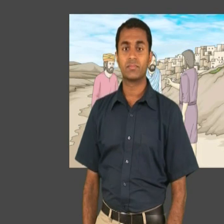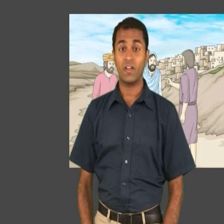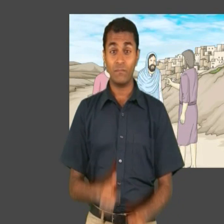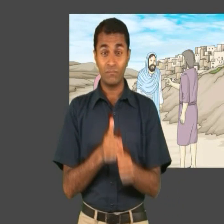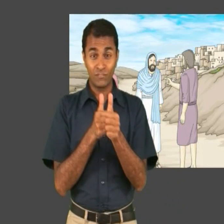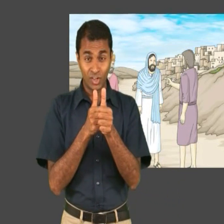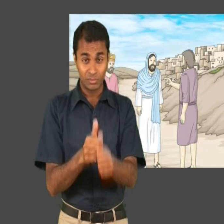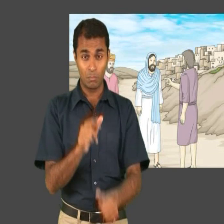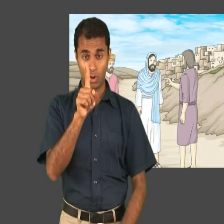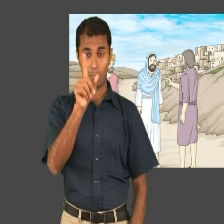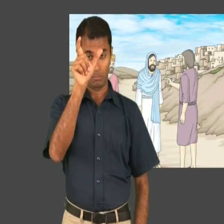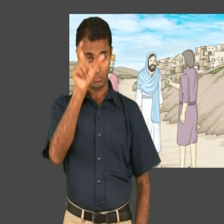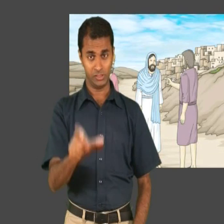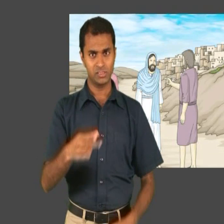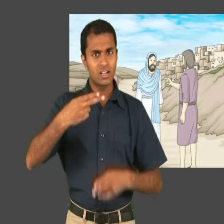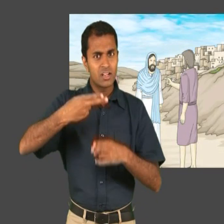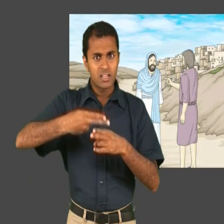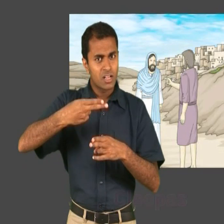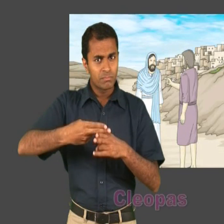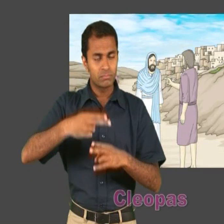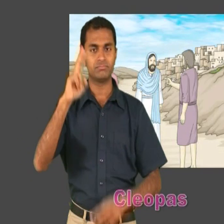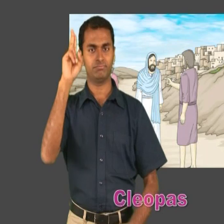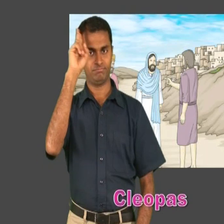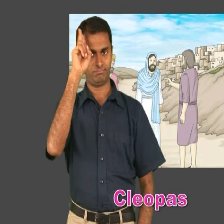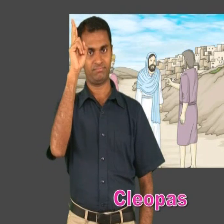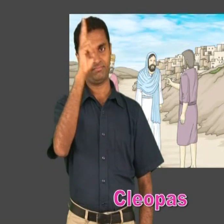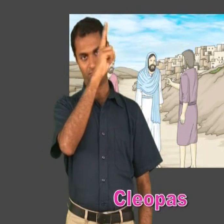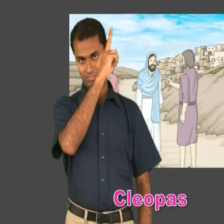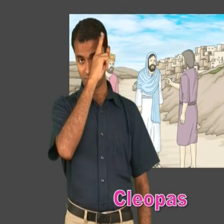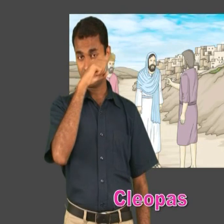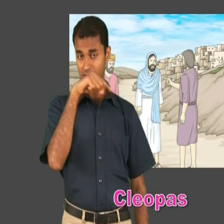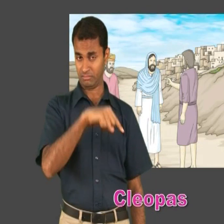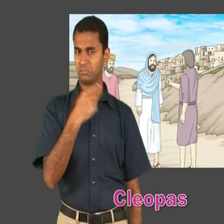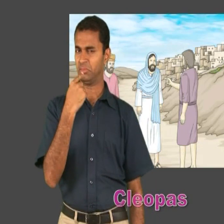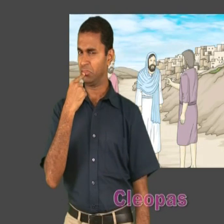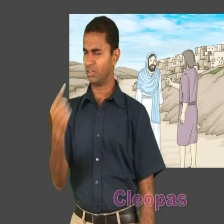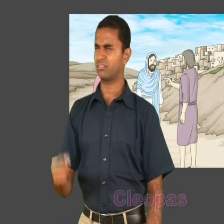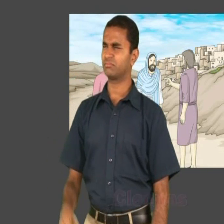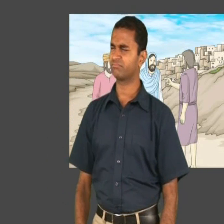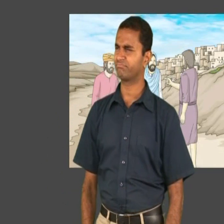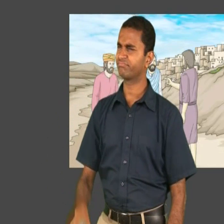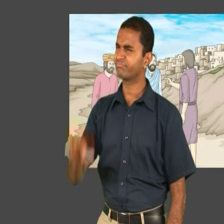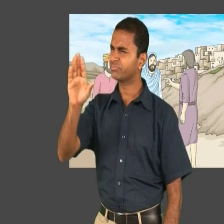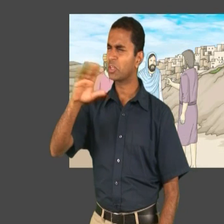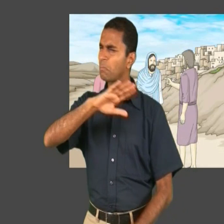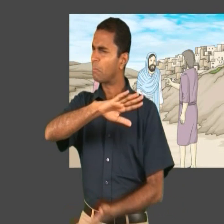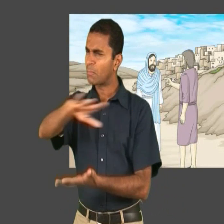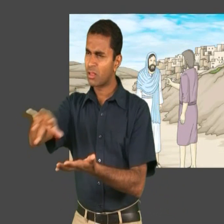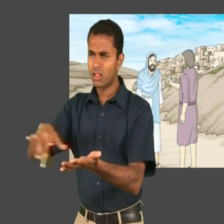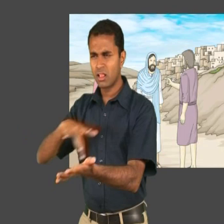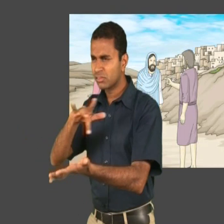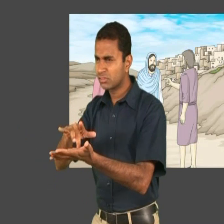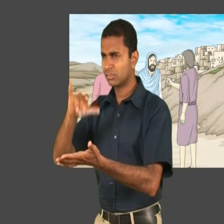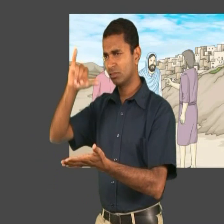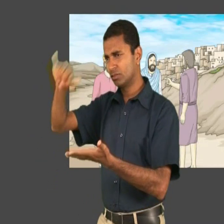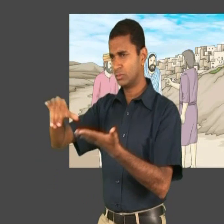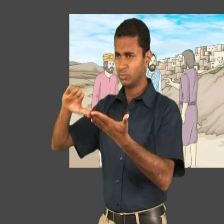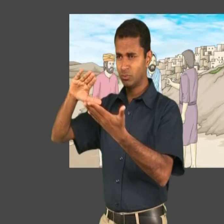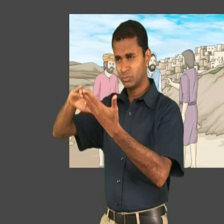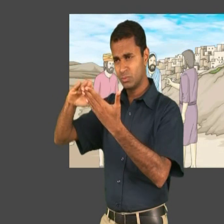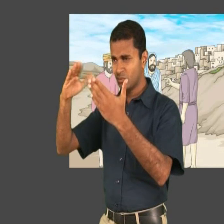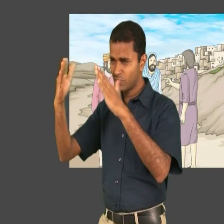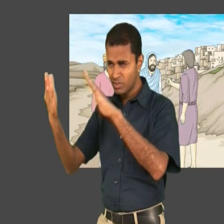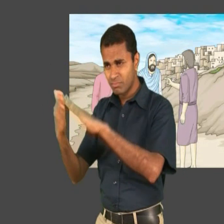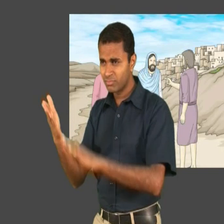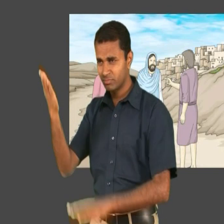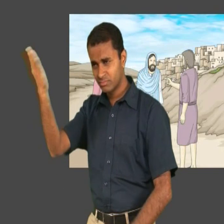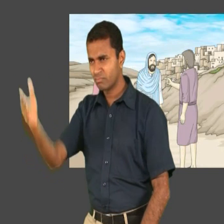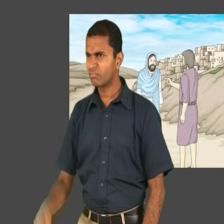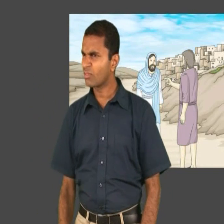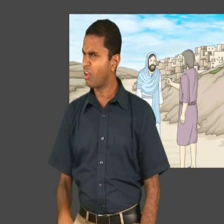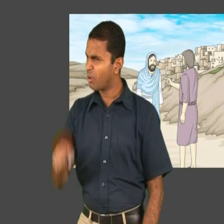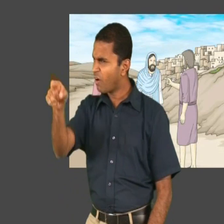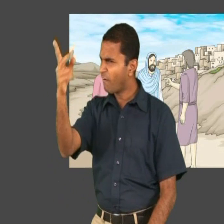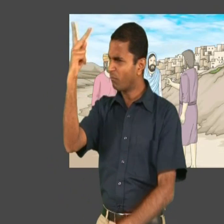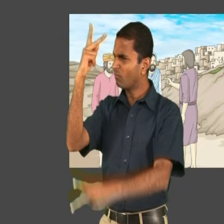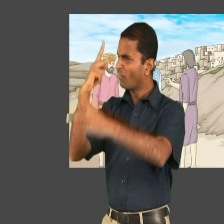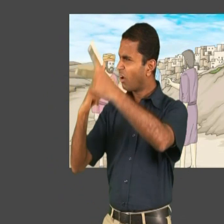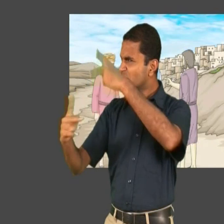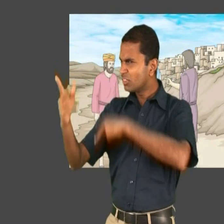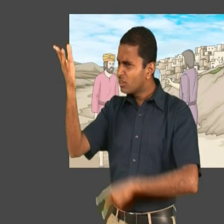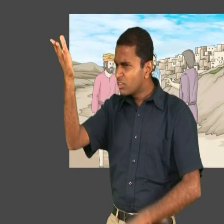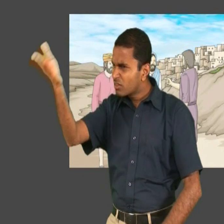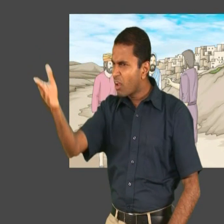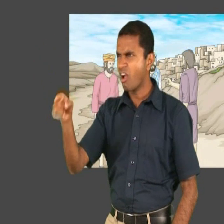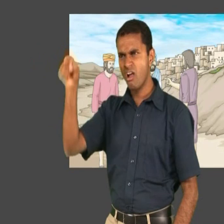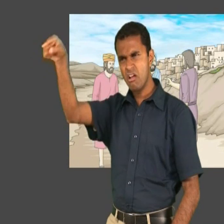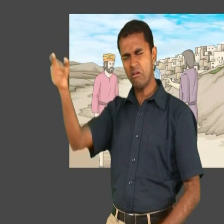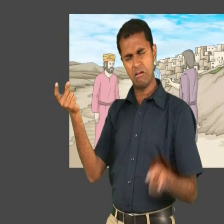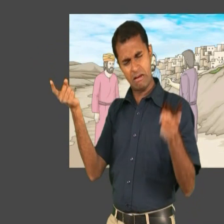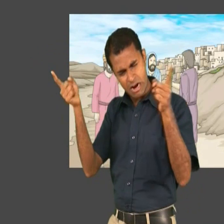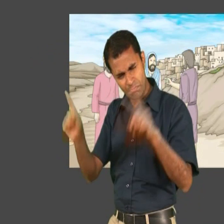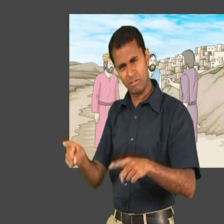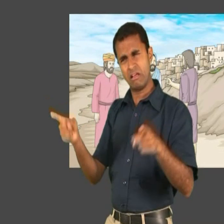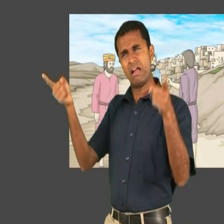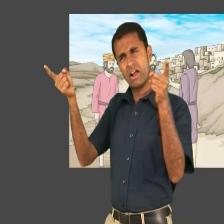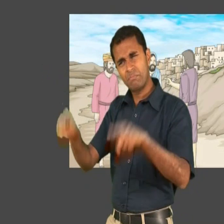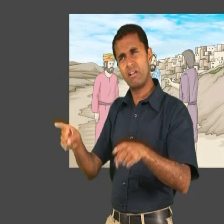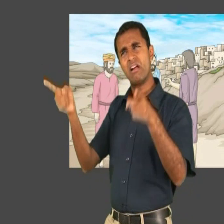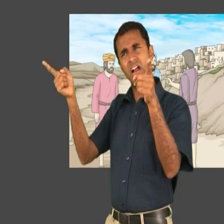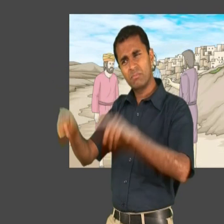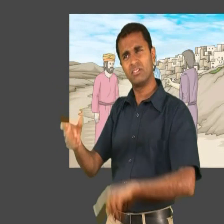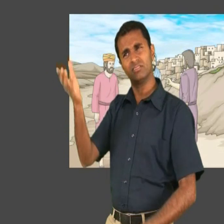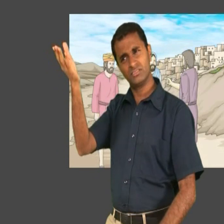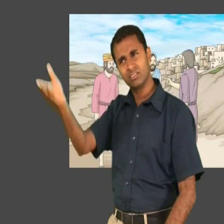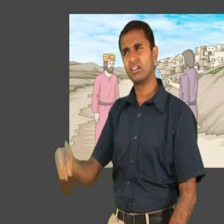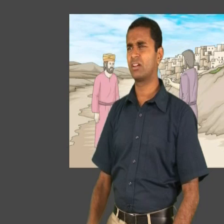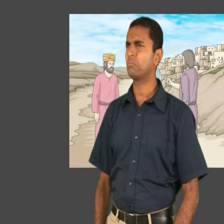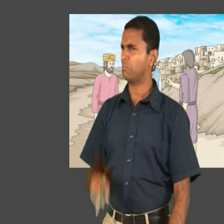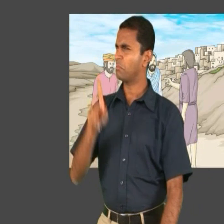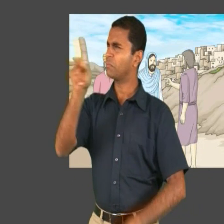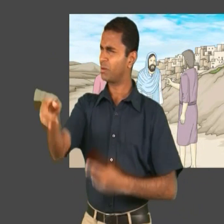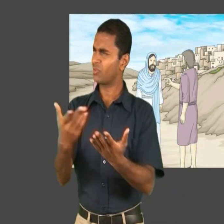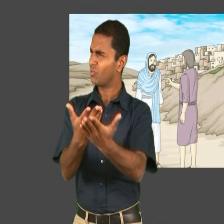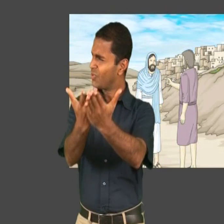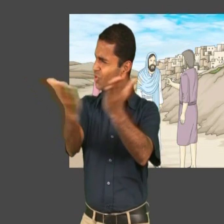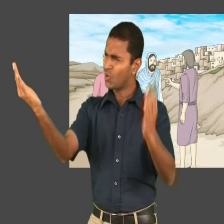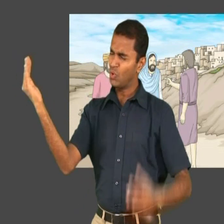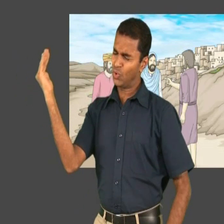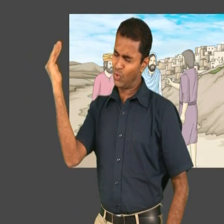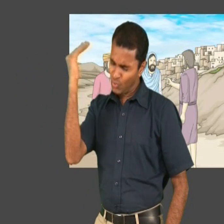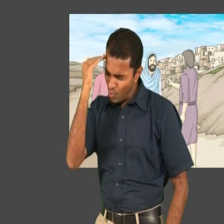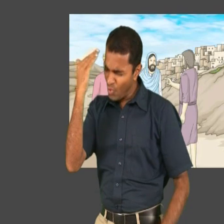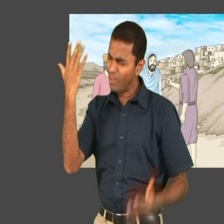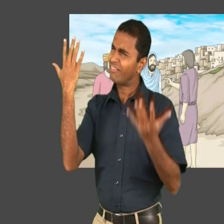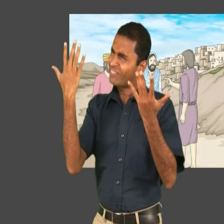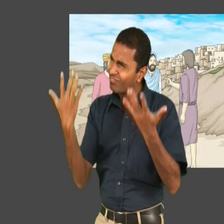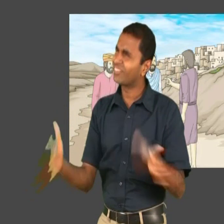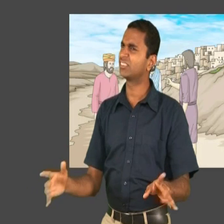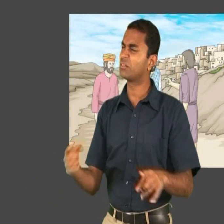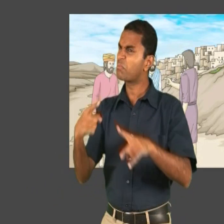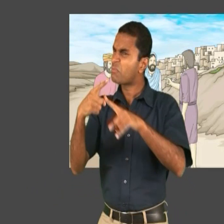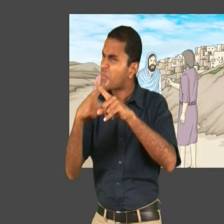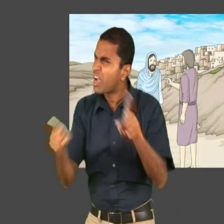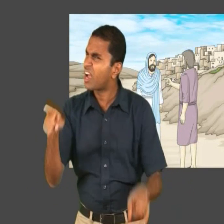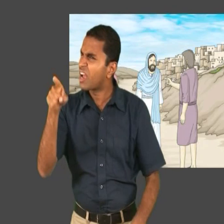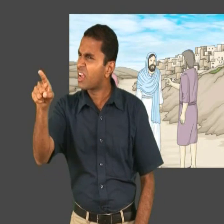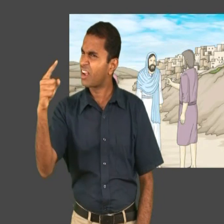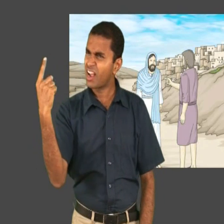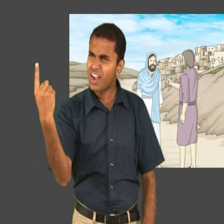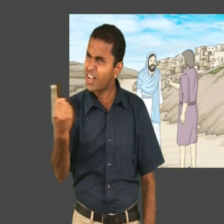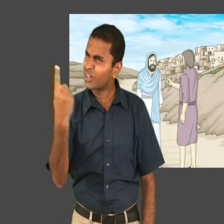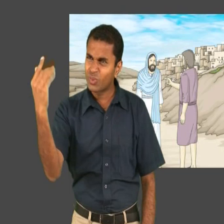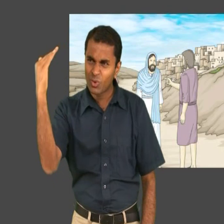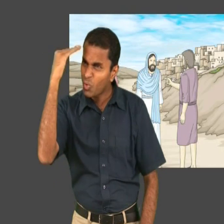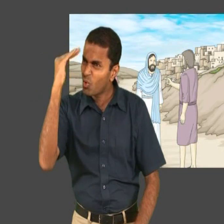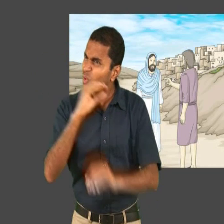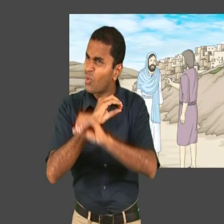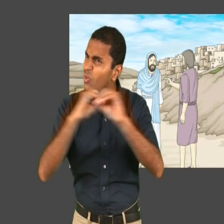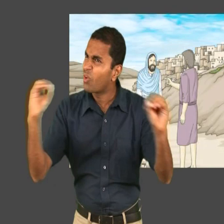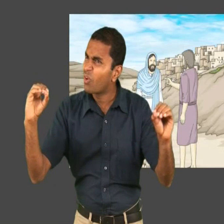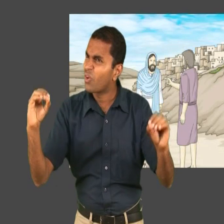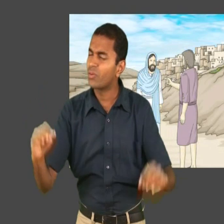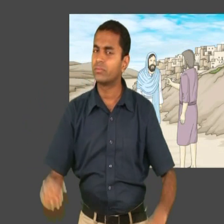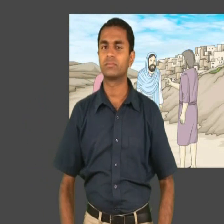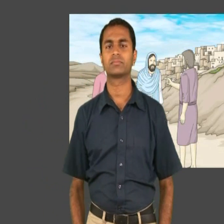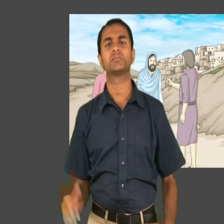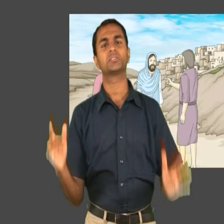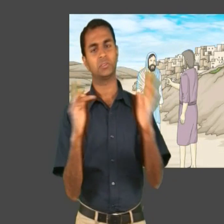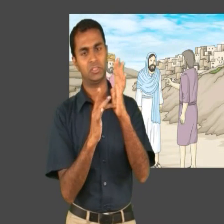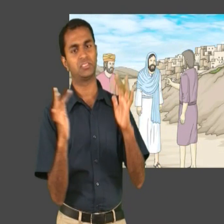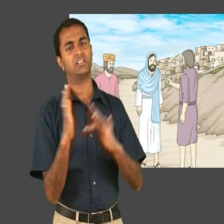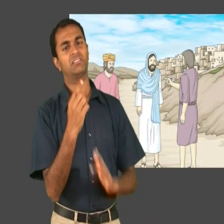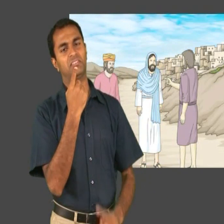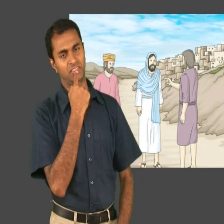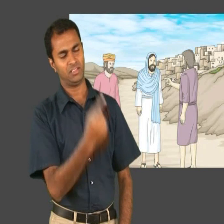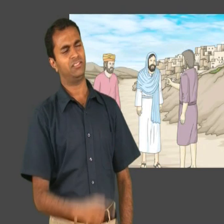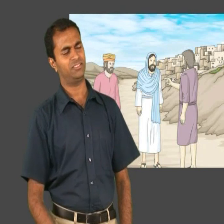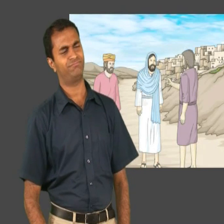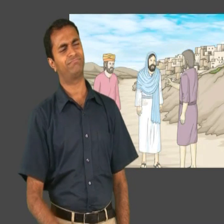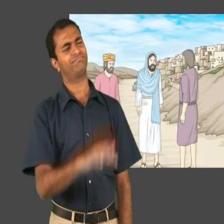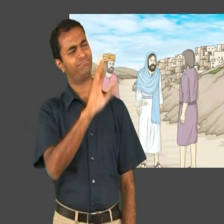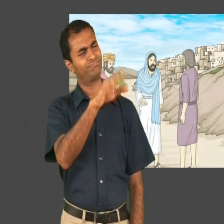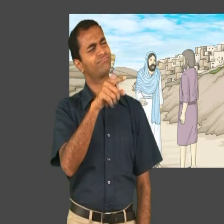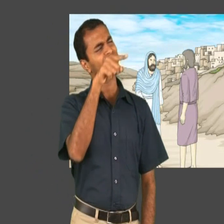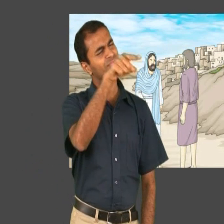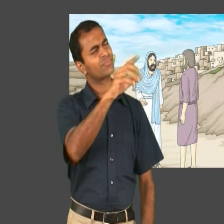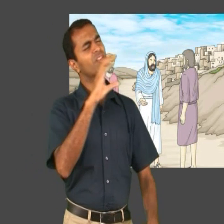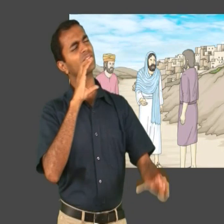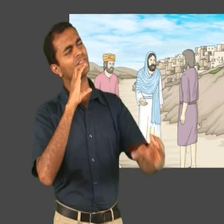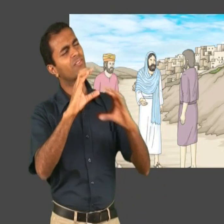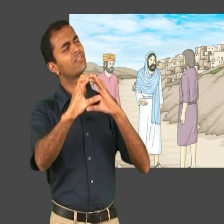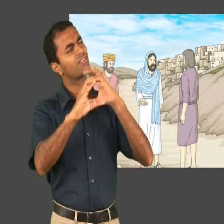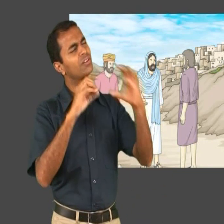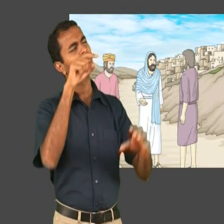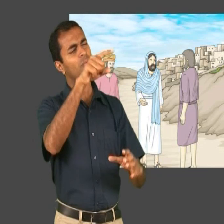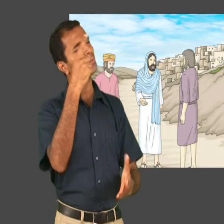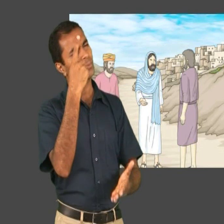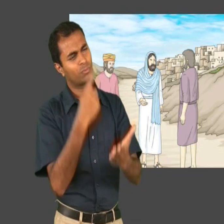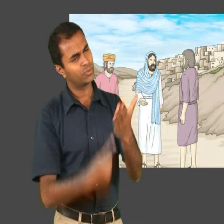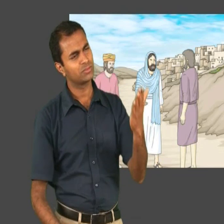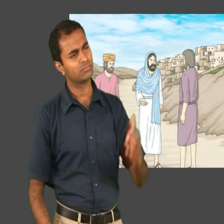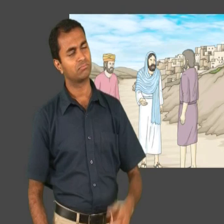One of them, named Cleopas, asked Him, “Are You the only visitor to Jerusalem who does not know the things that have happened there in recent days?”